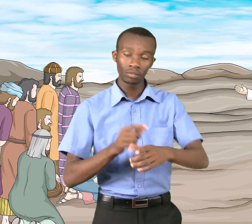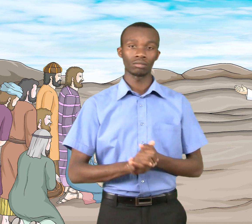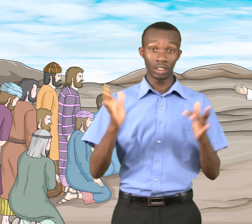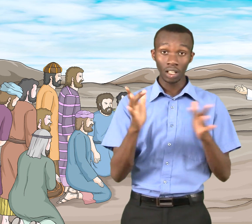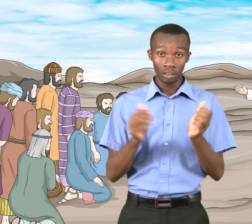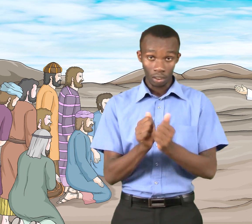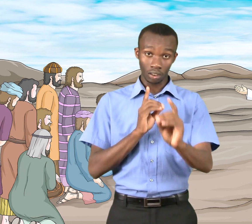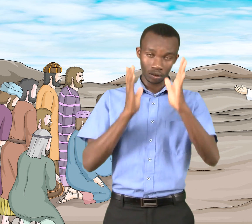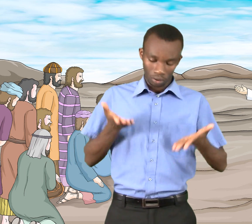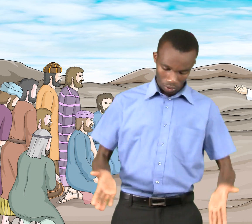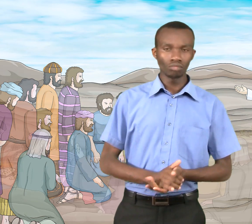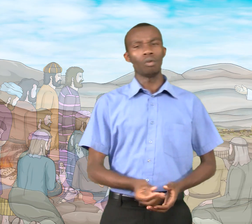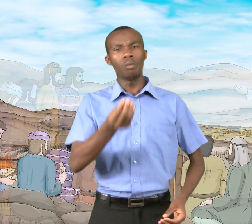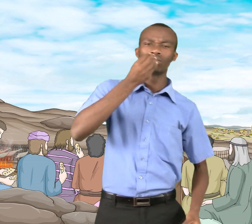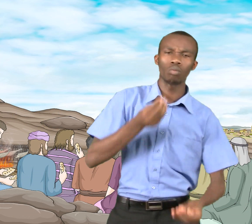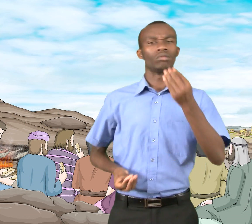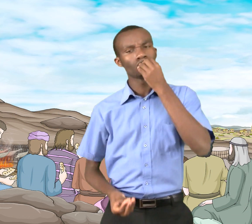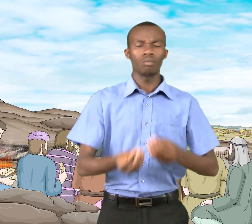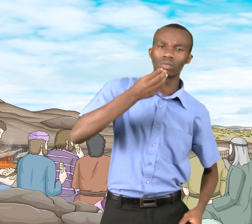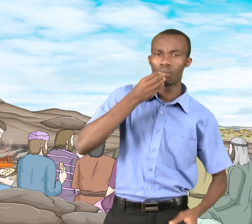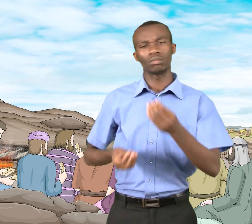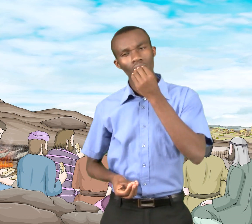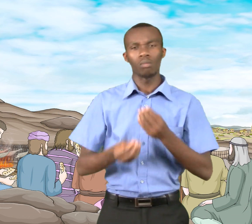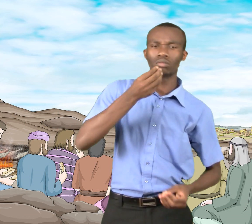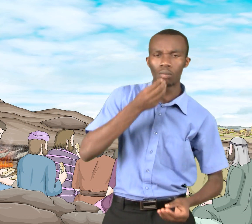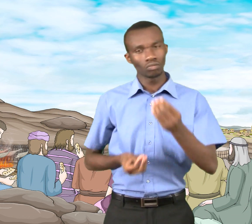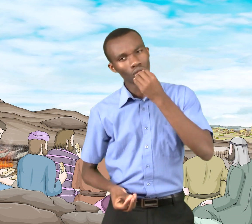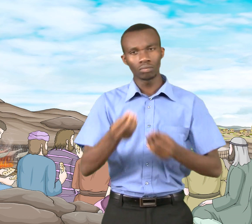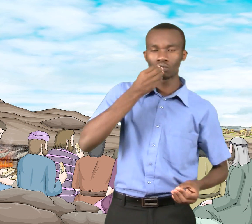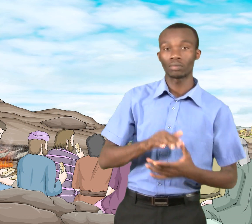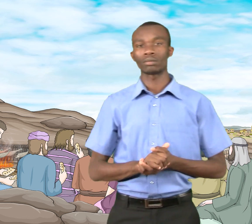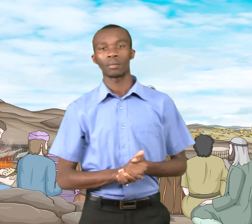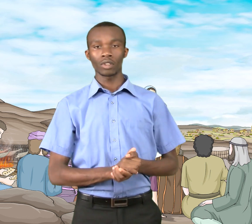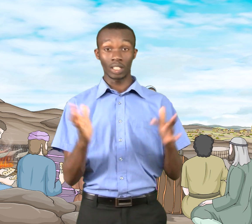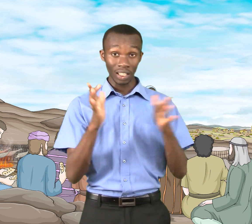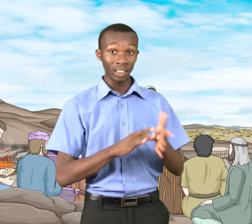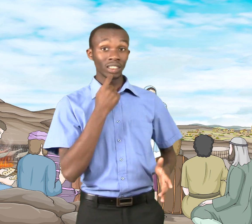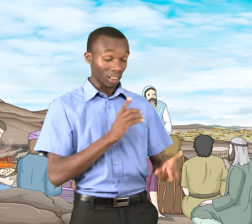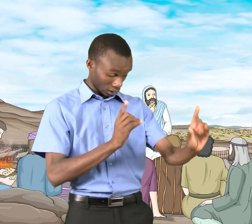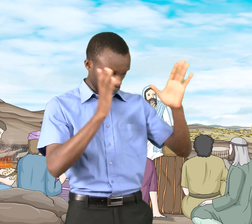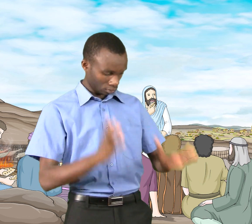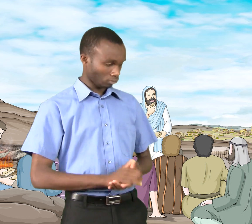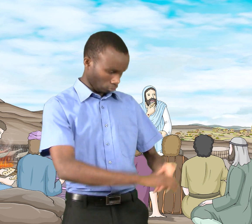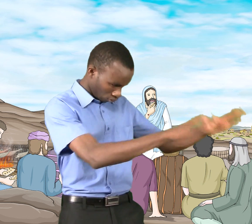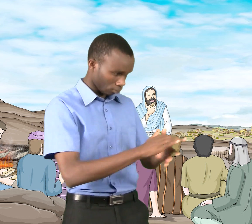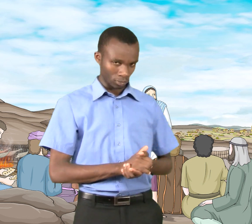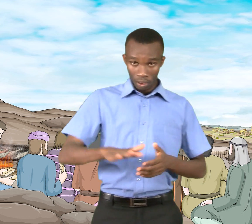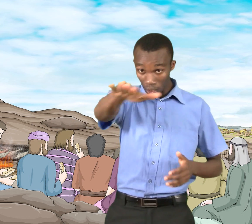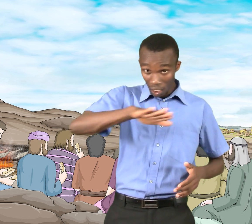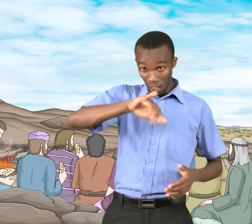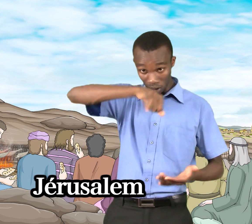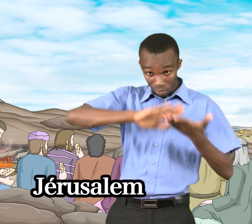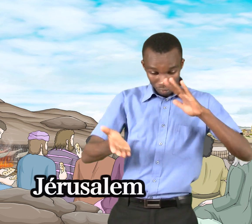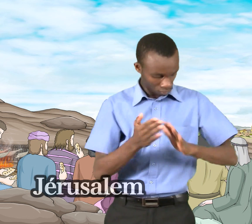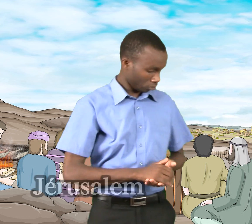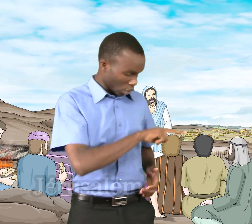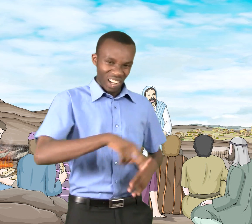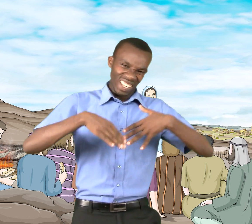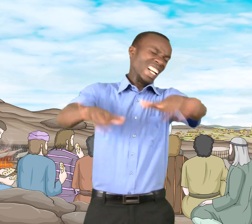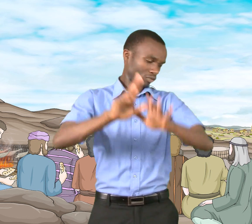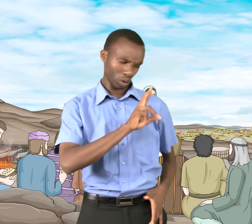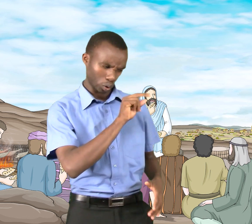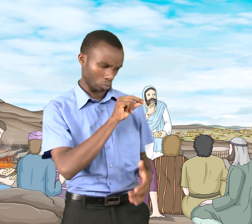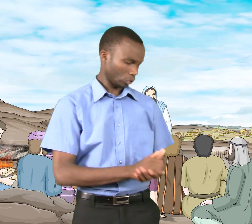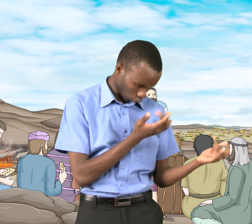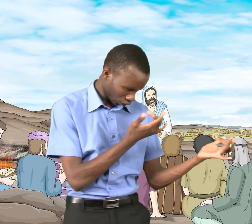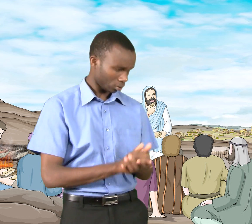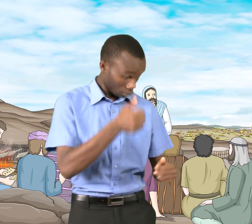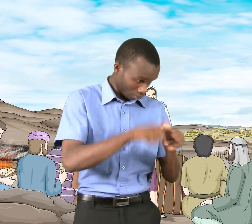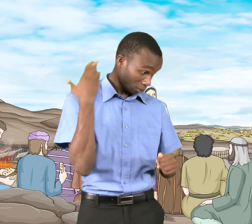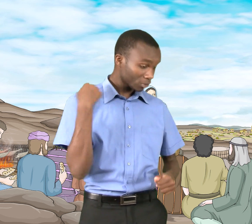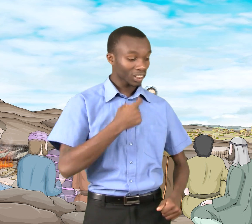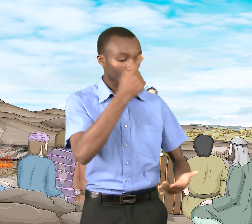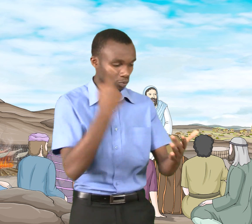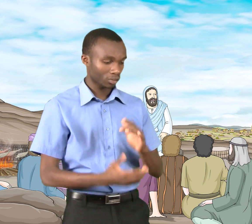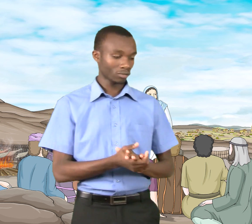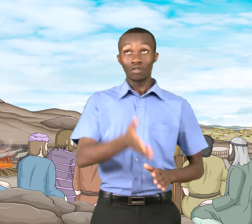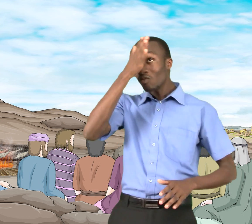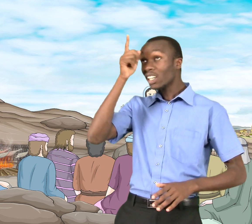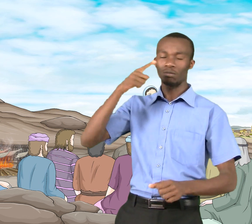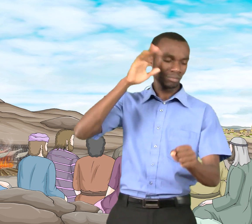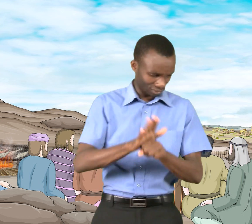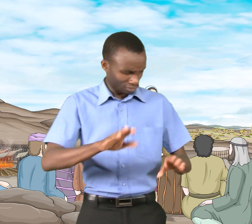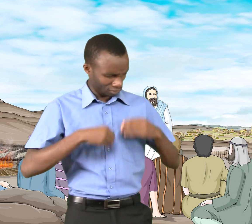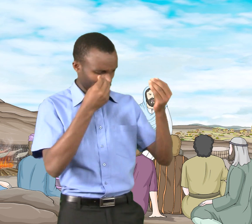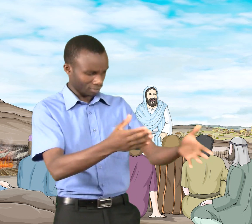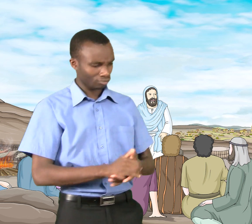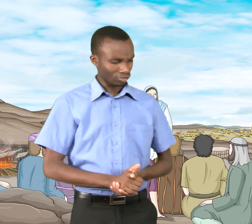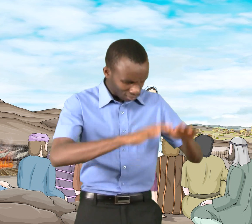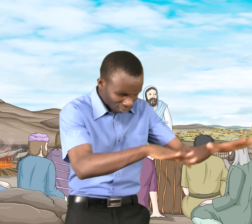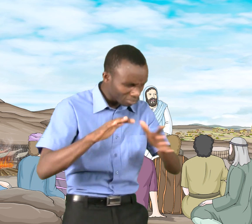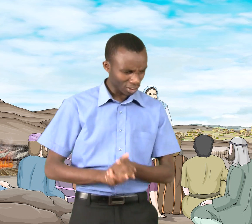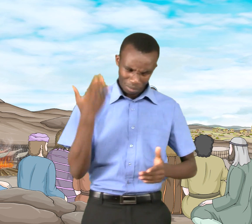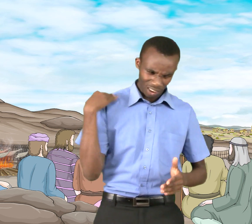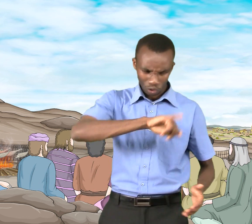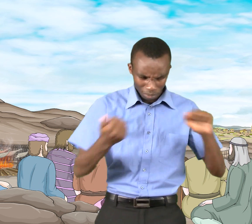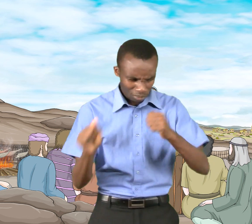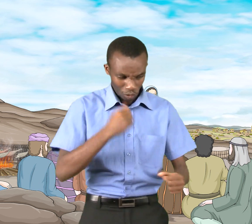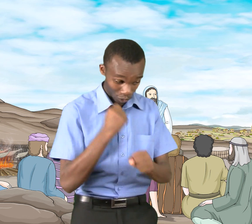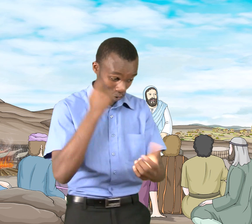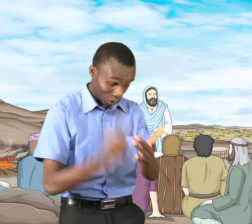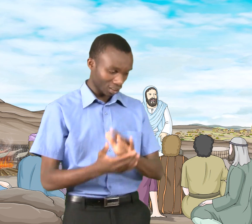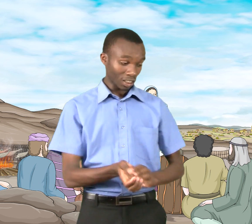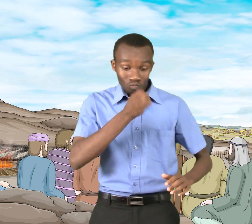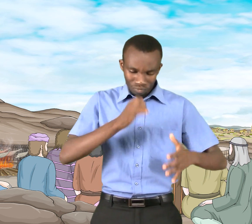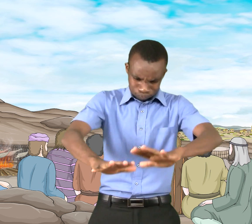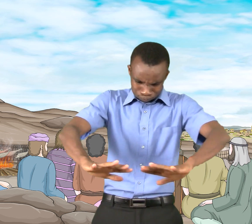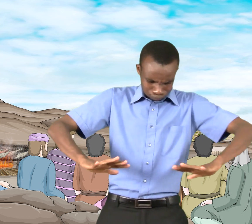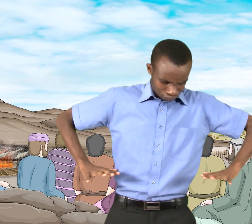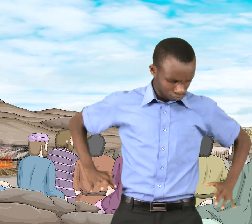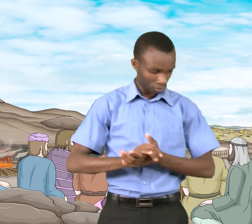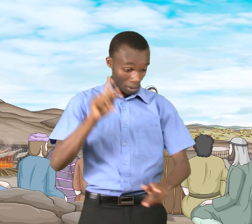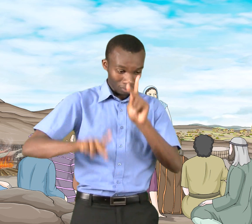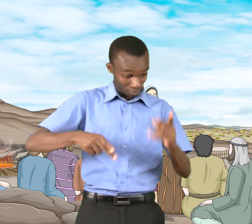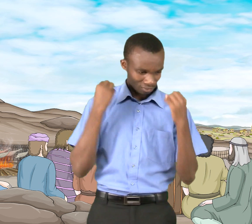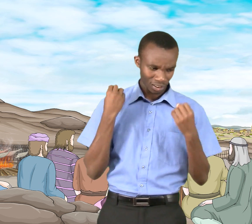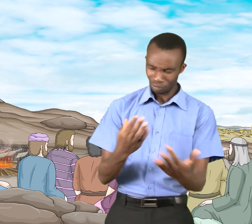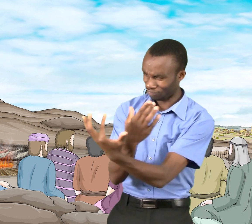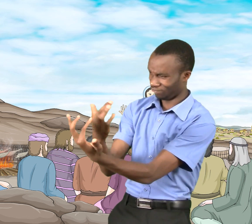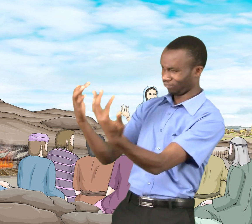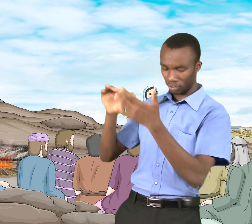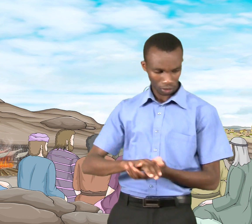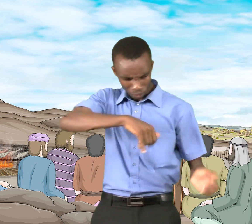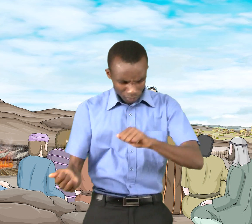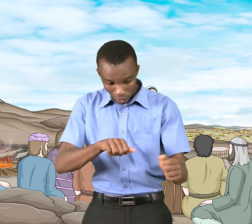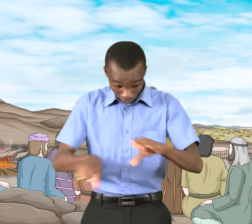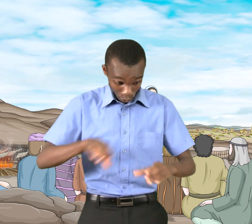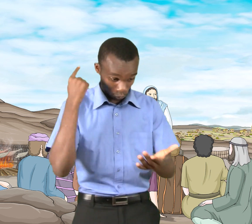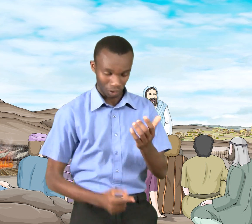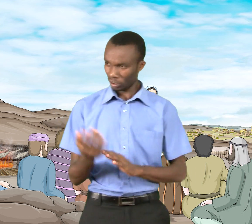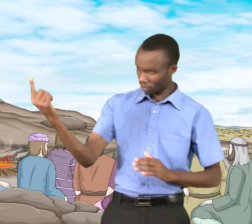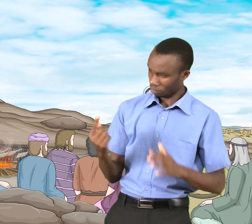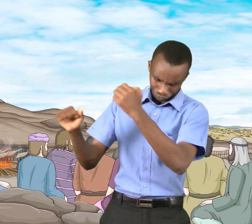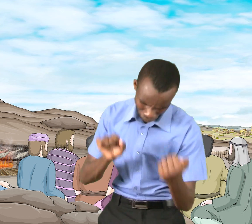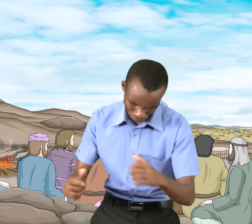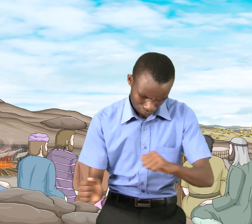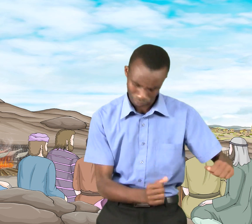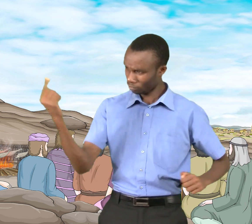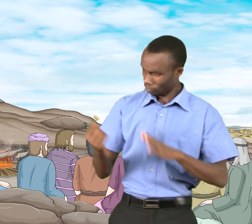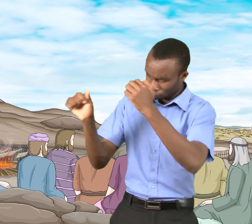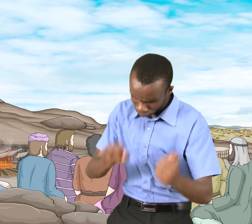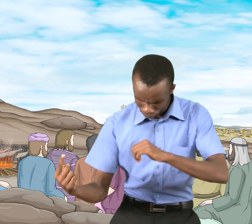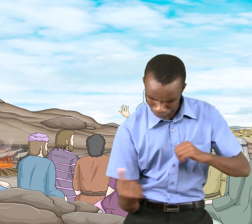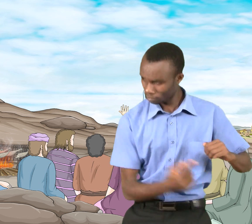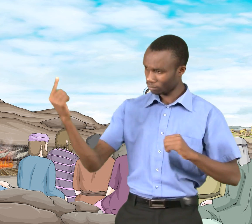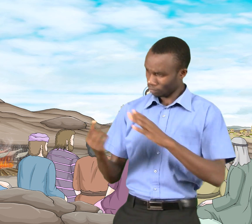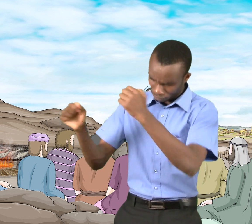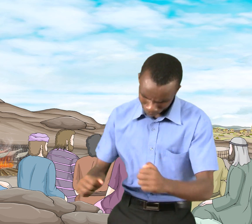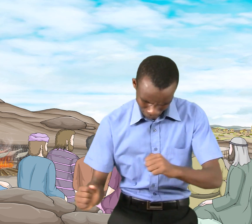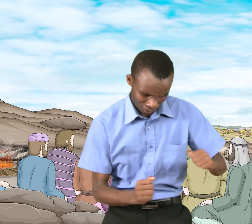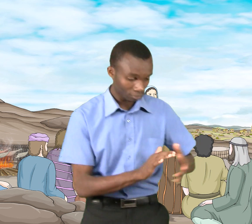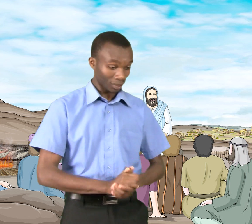And while they were gathered together, He commanded them: “Do not leave Jerusalem, but wait for the gift the Father promised, which you have heard Me discuss.